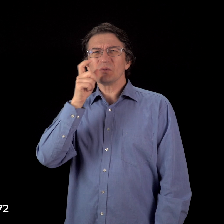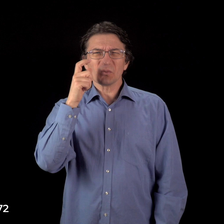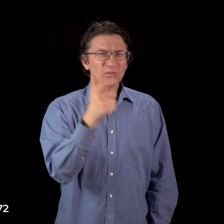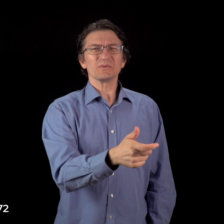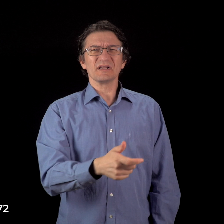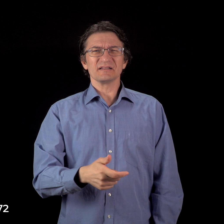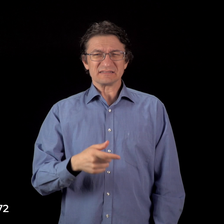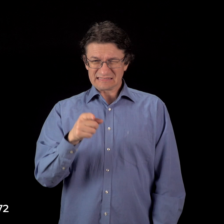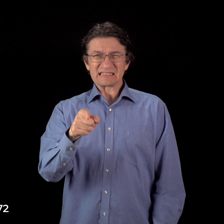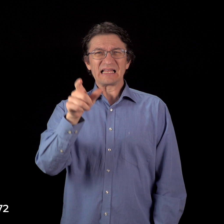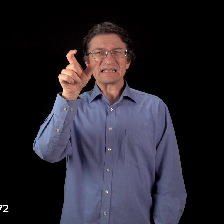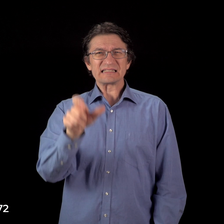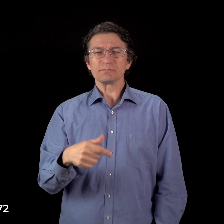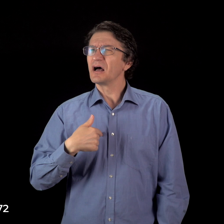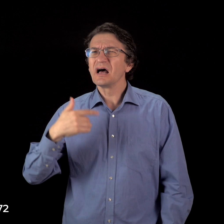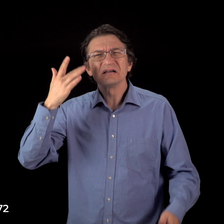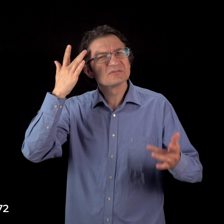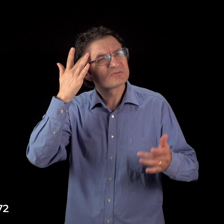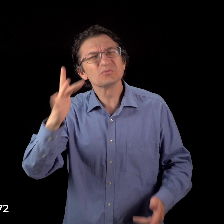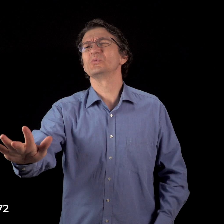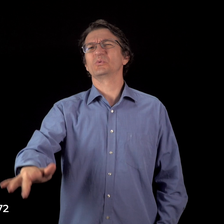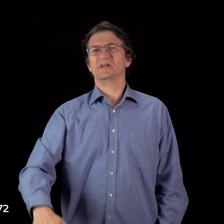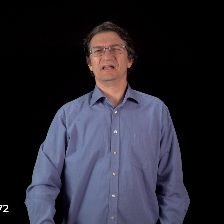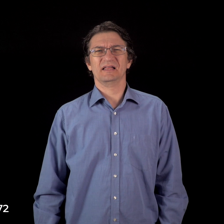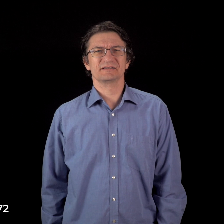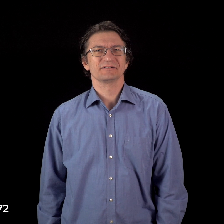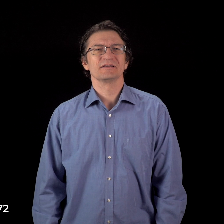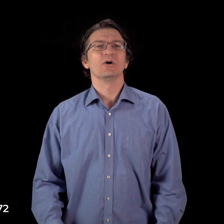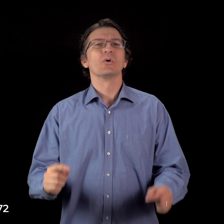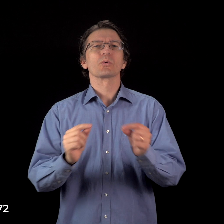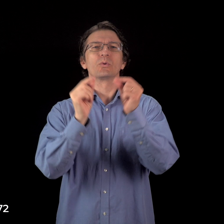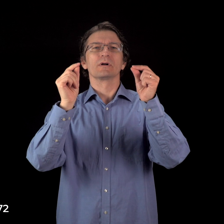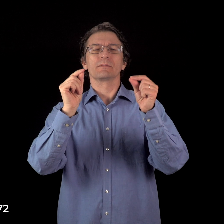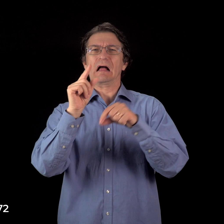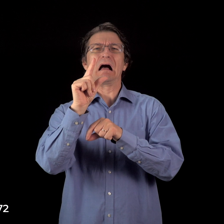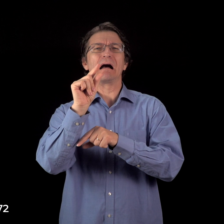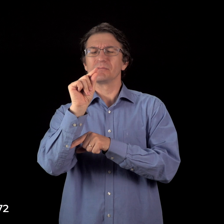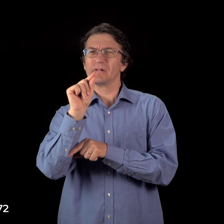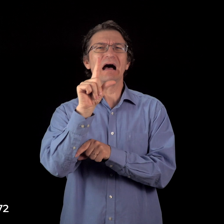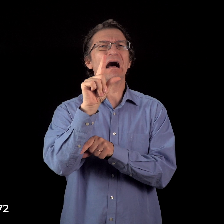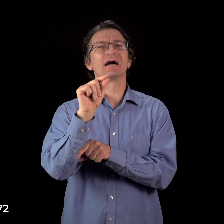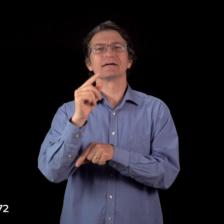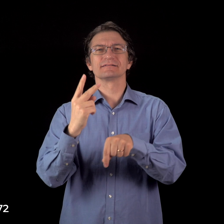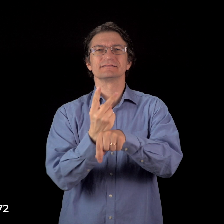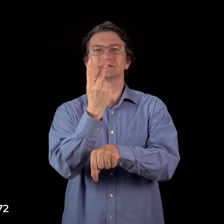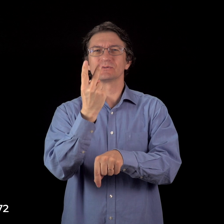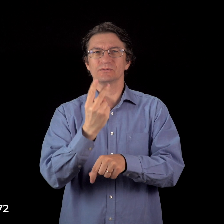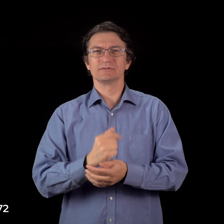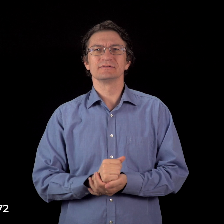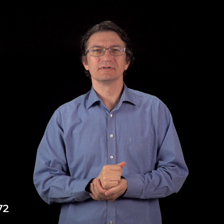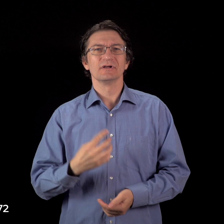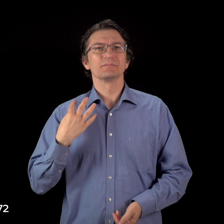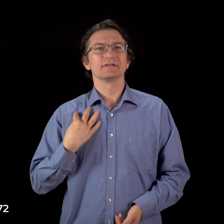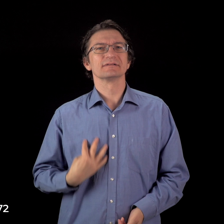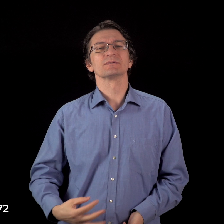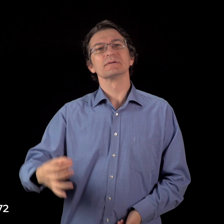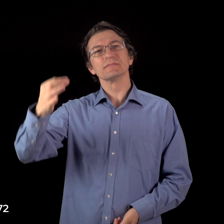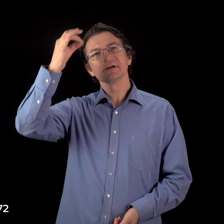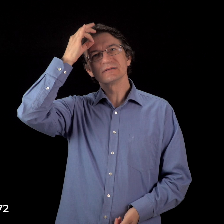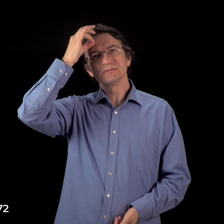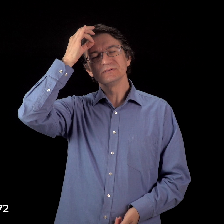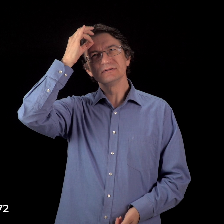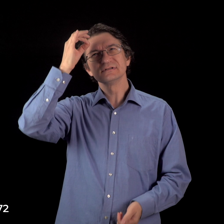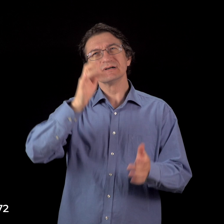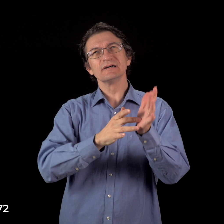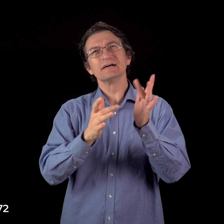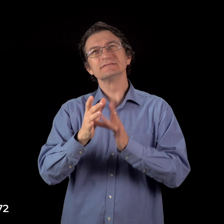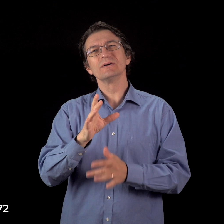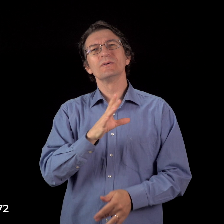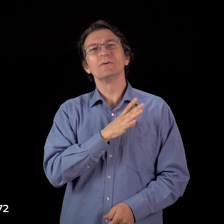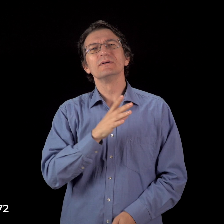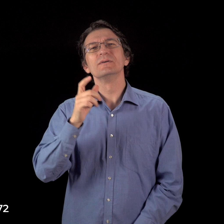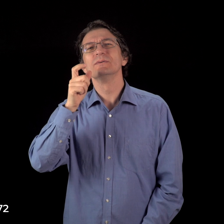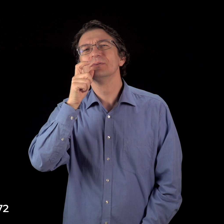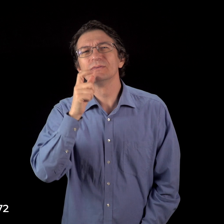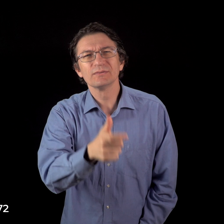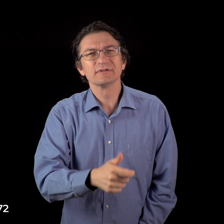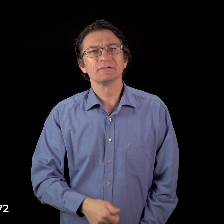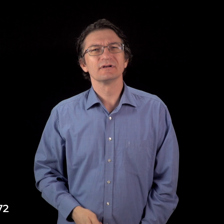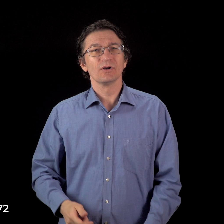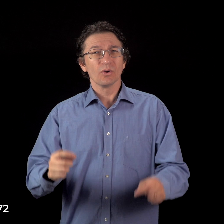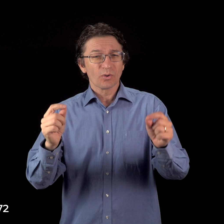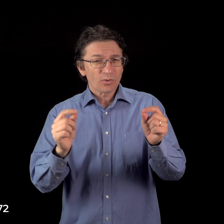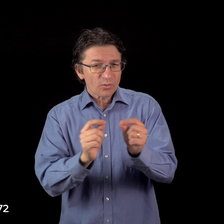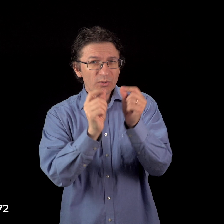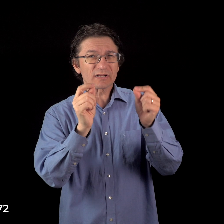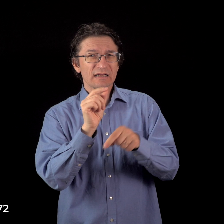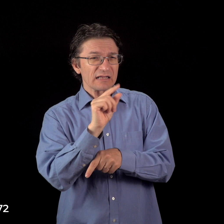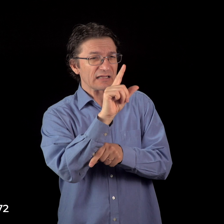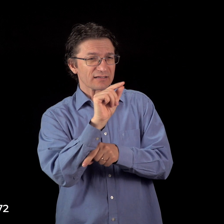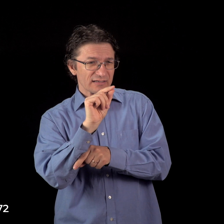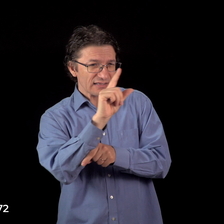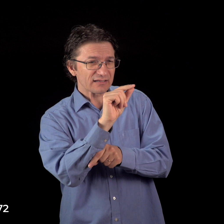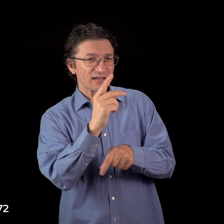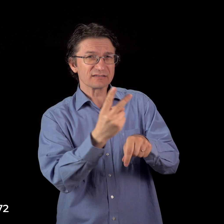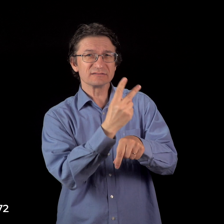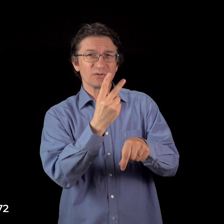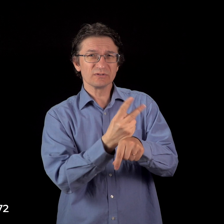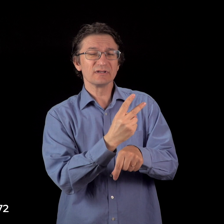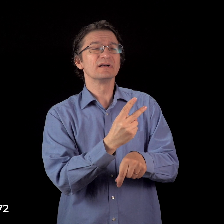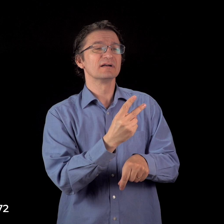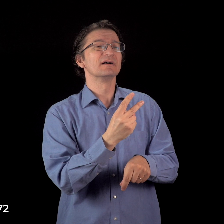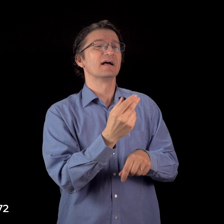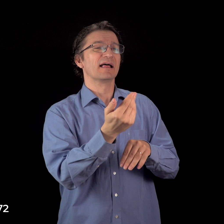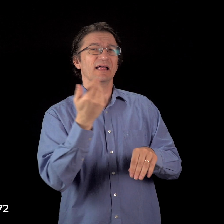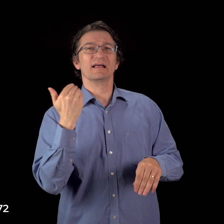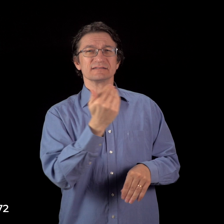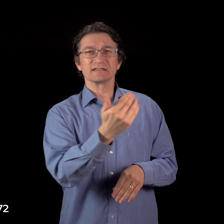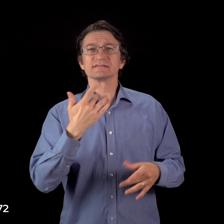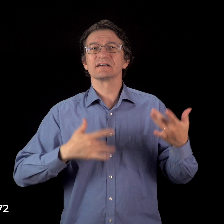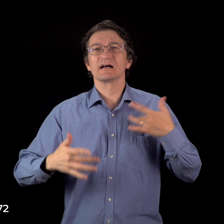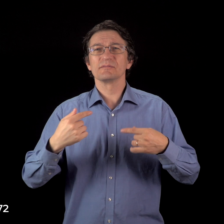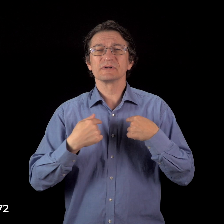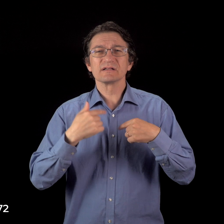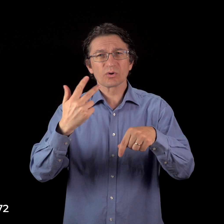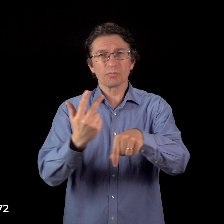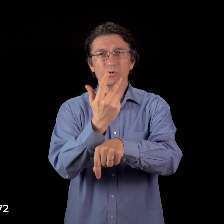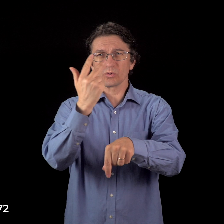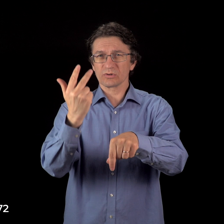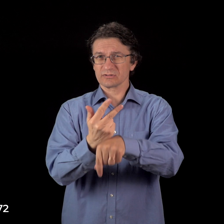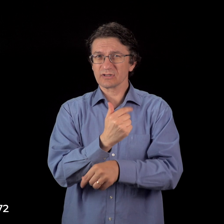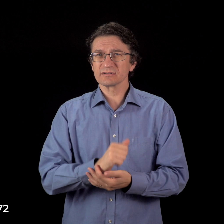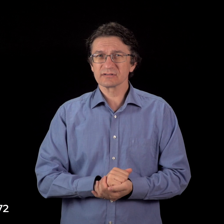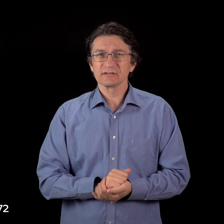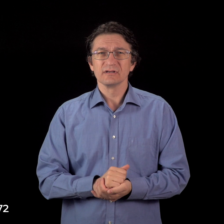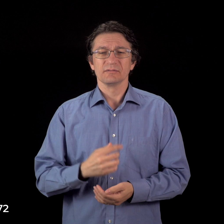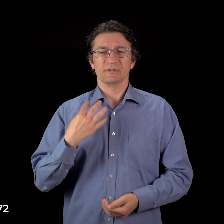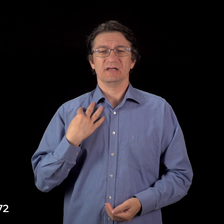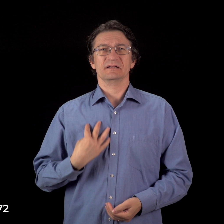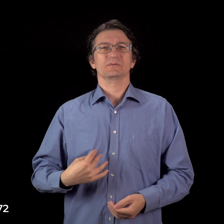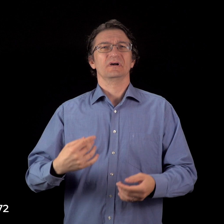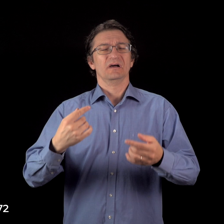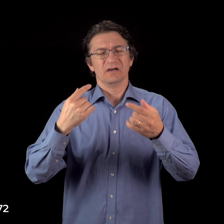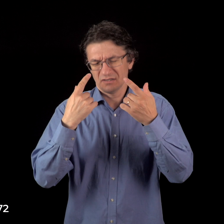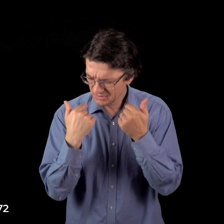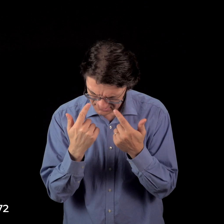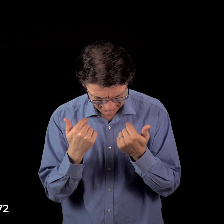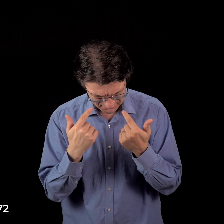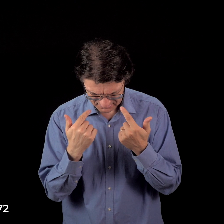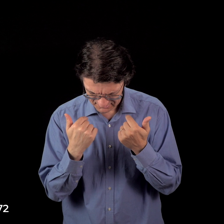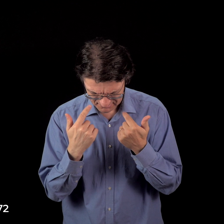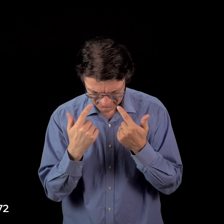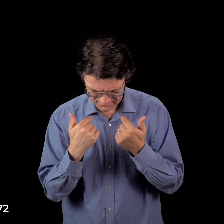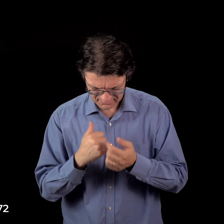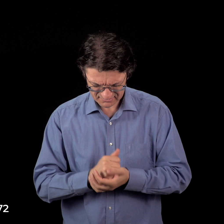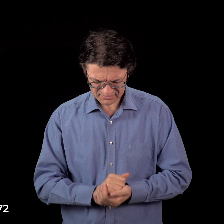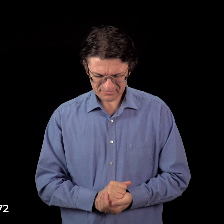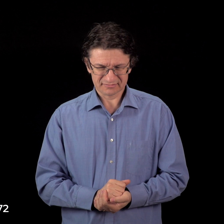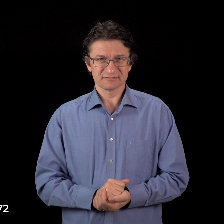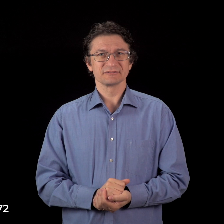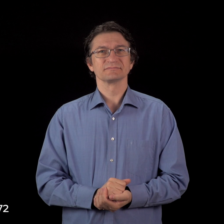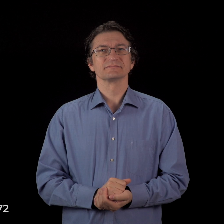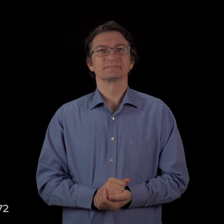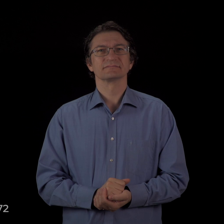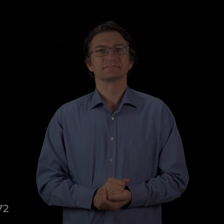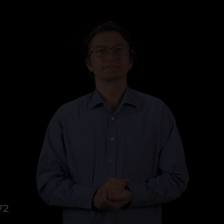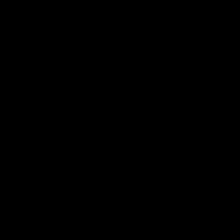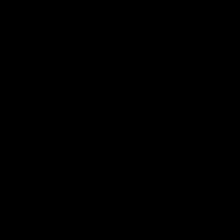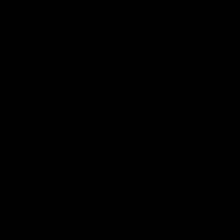And immediately the rooster crowed a second time. Then Peter remembered the word that Jesus had spoken to him: “Before the rooster crows twice, you will deny Me three times.”